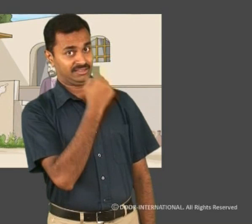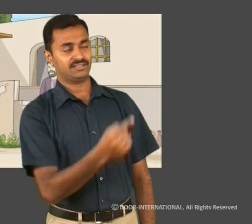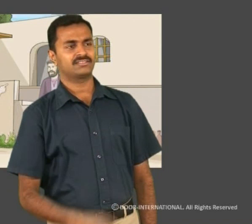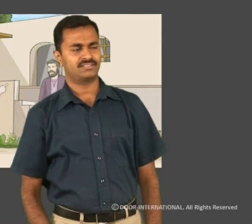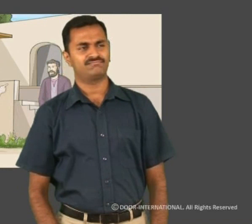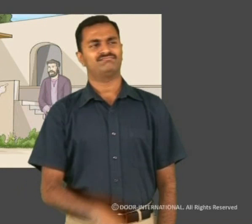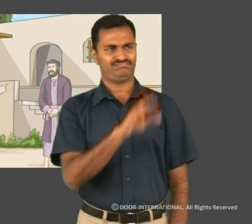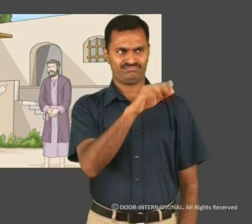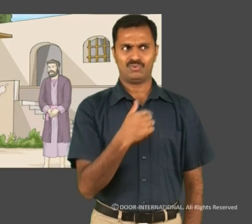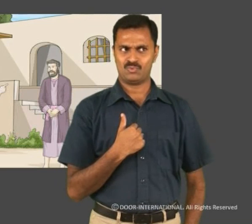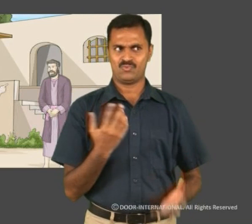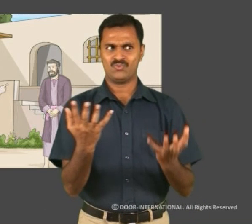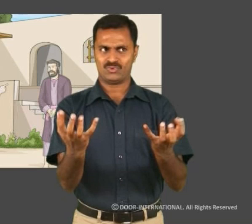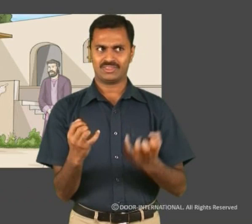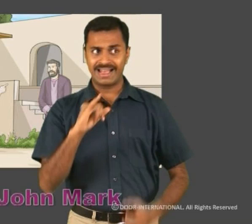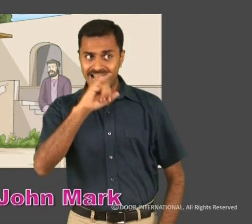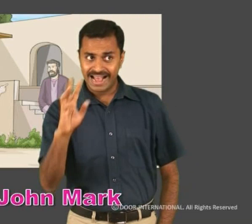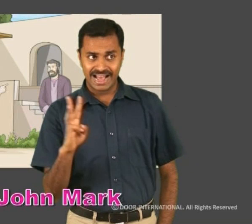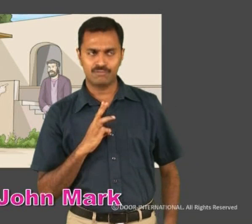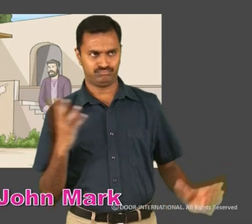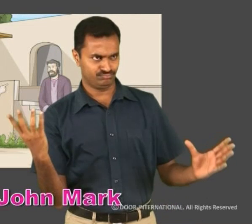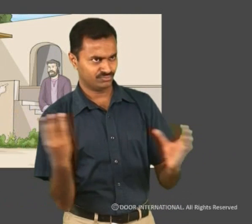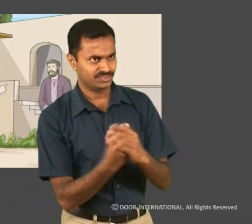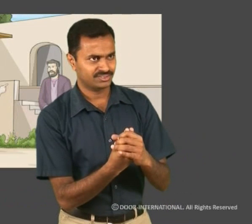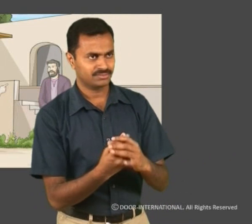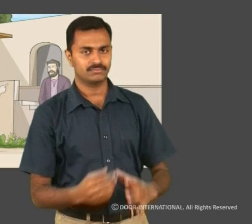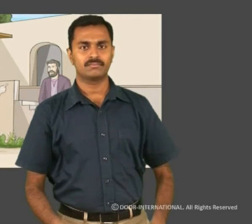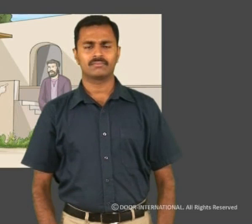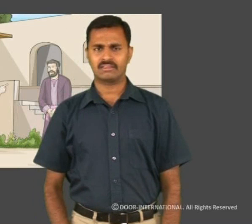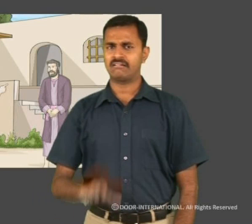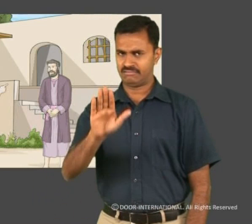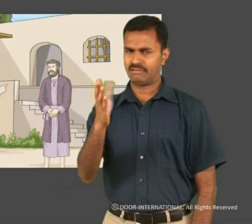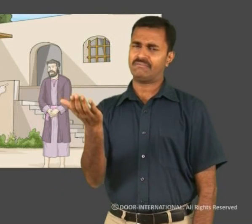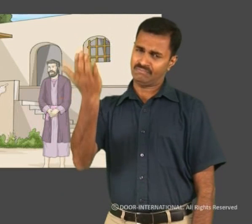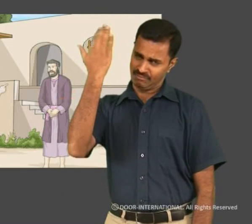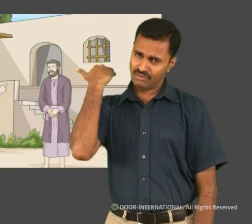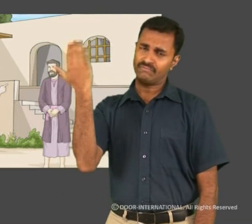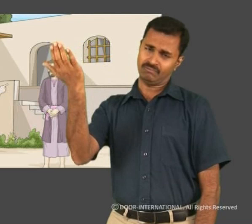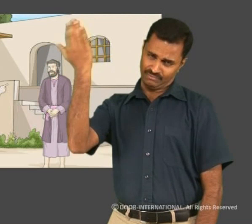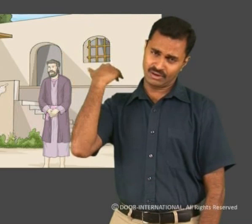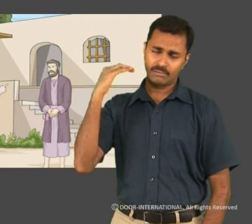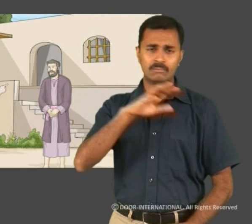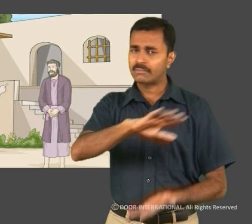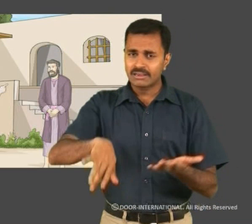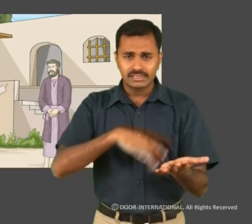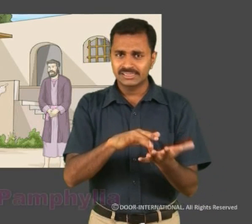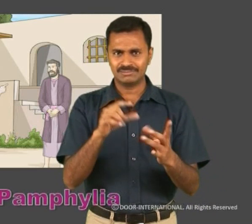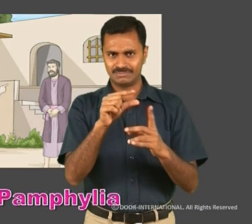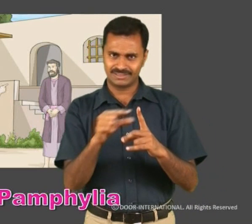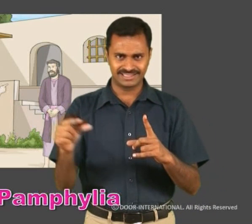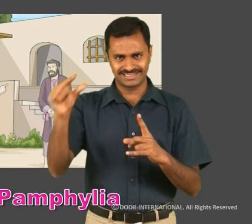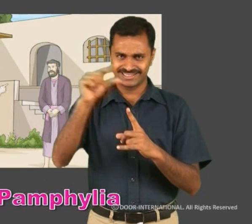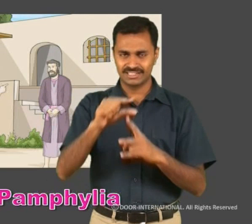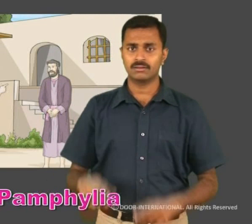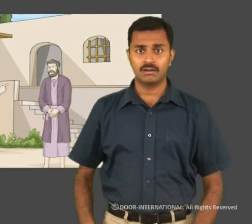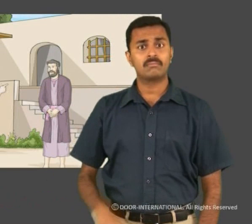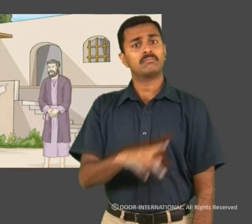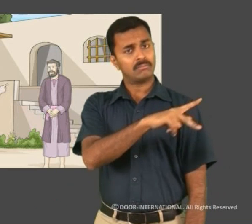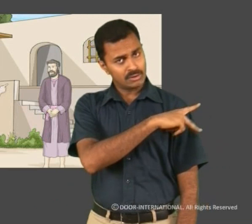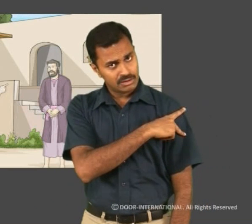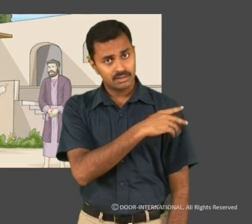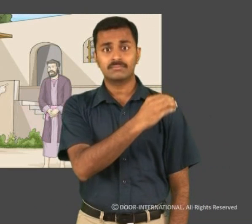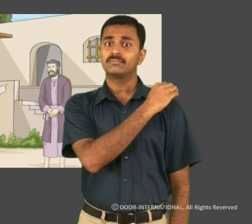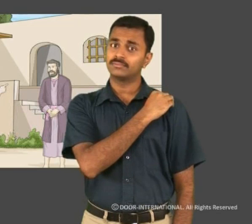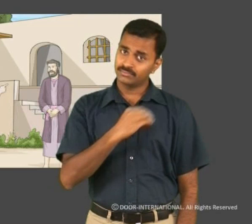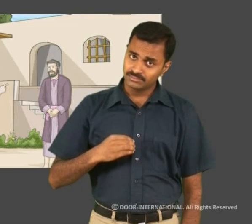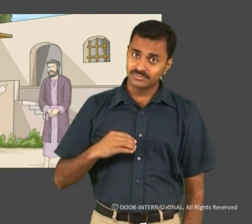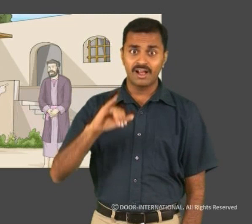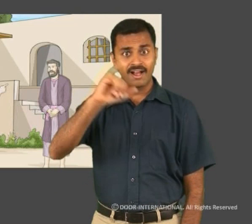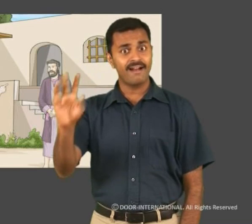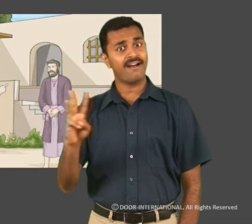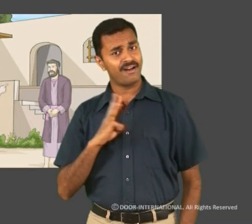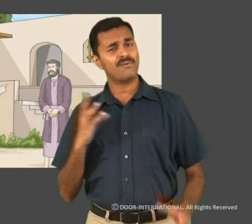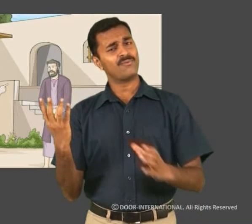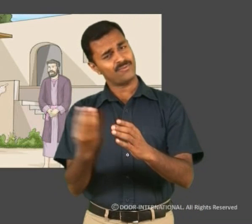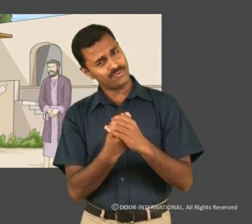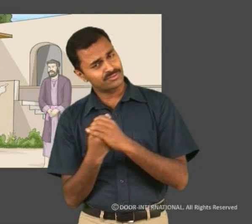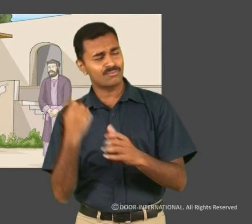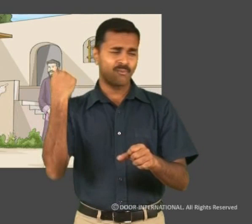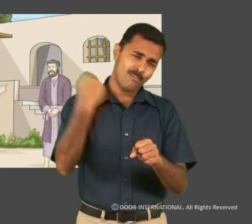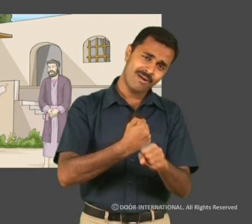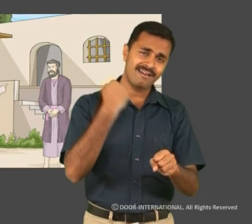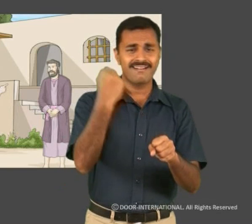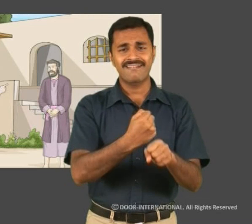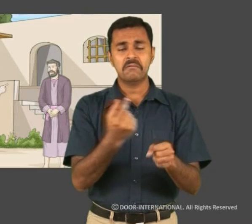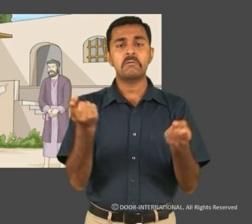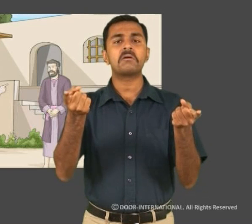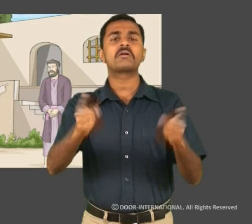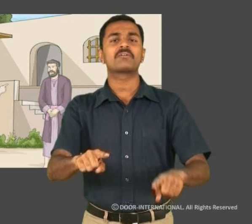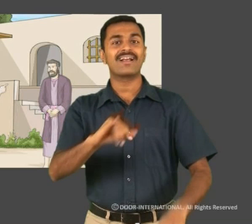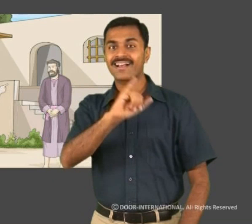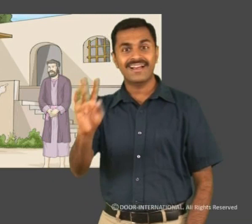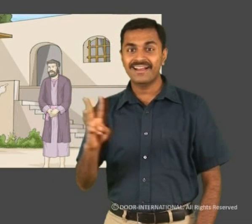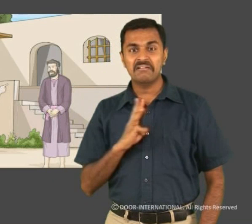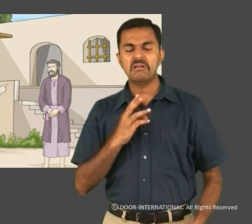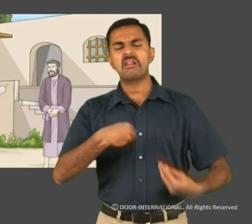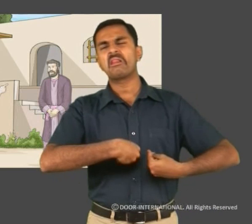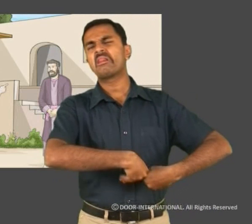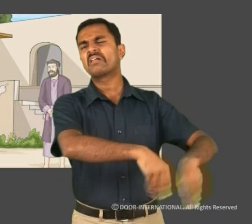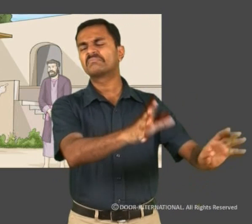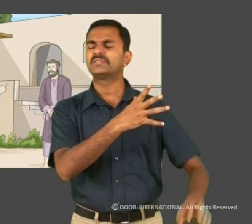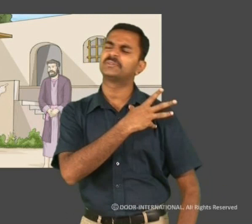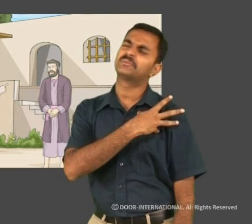Barnabas wanted to take John, also called Mark.